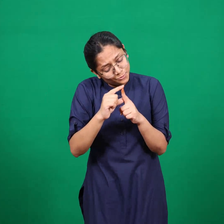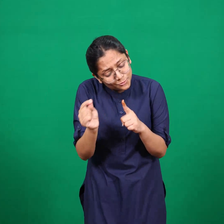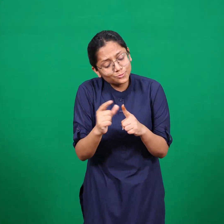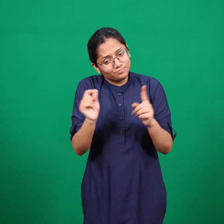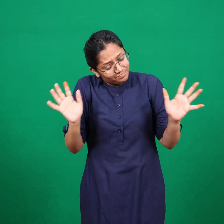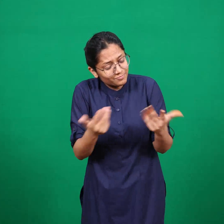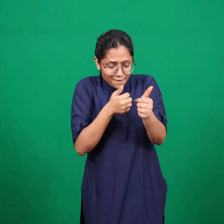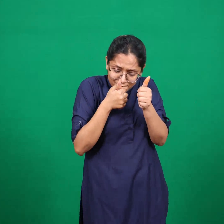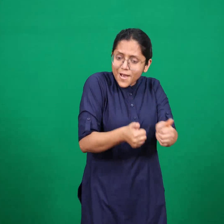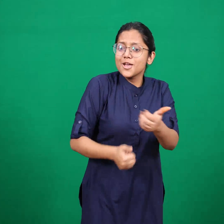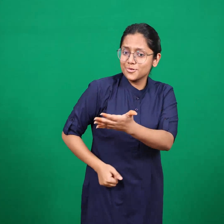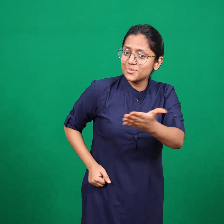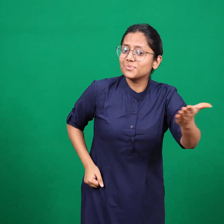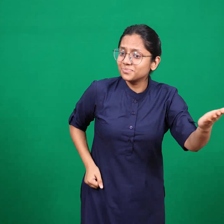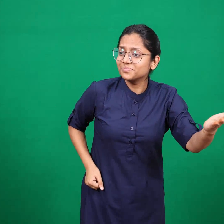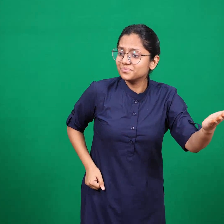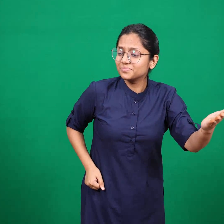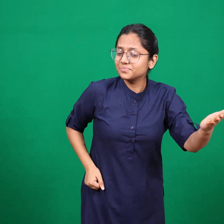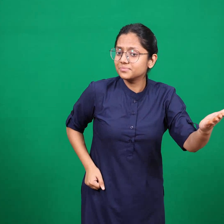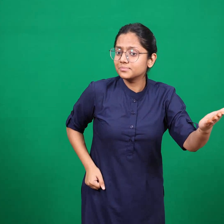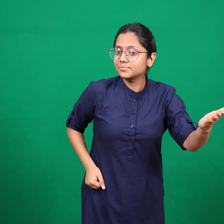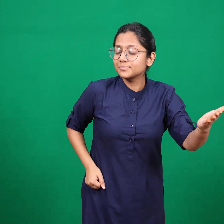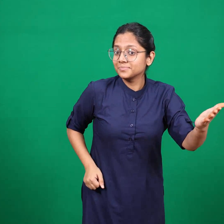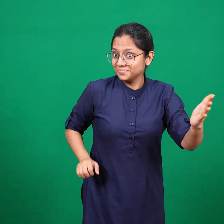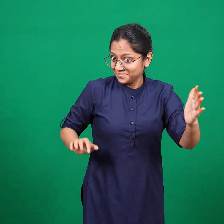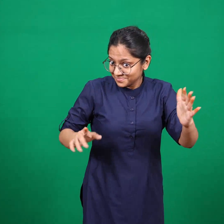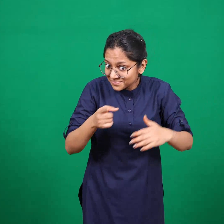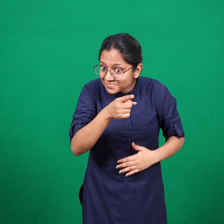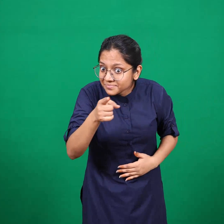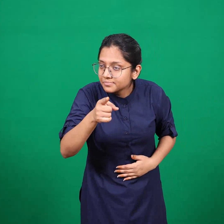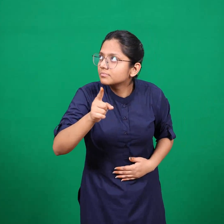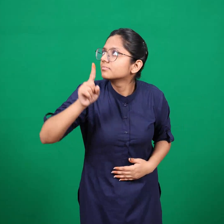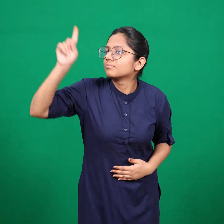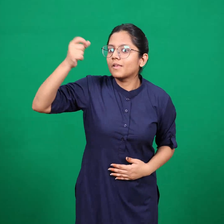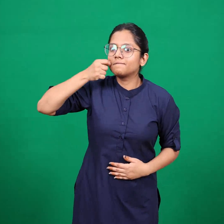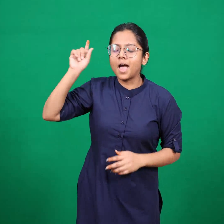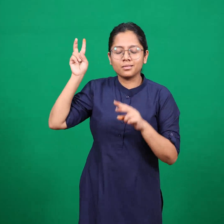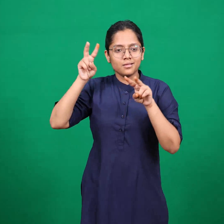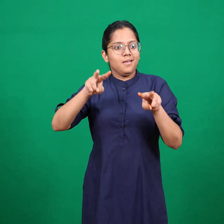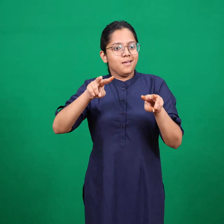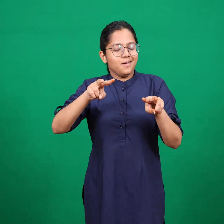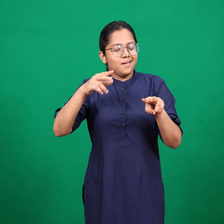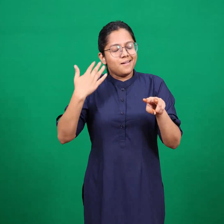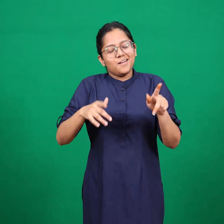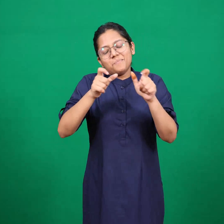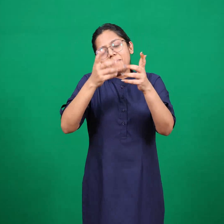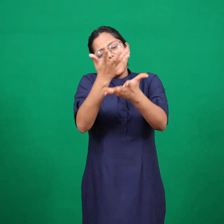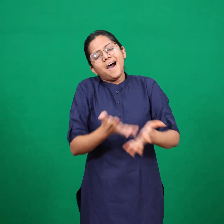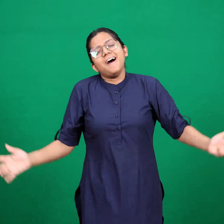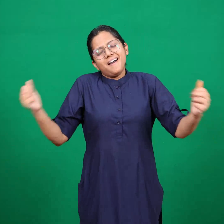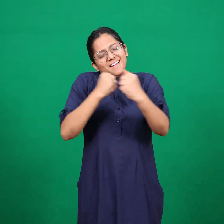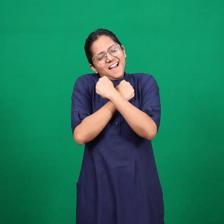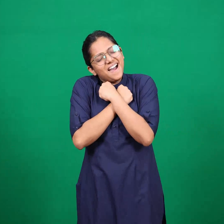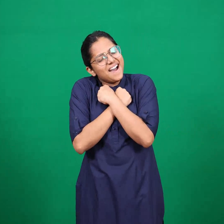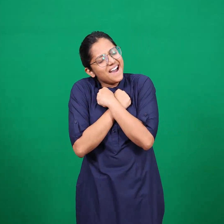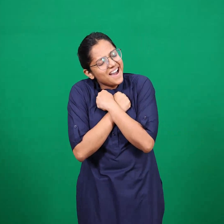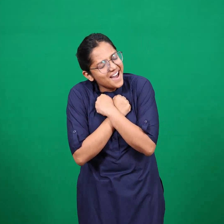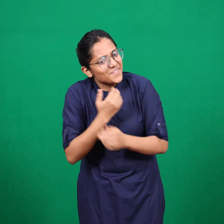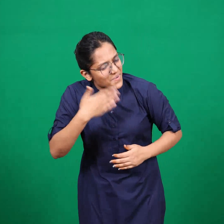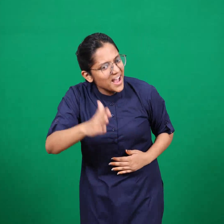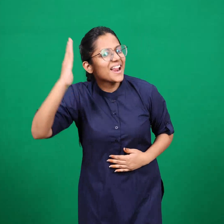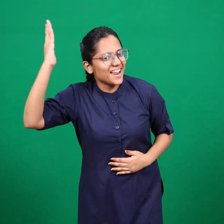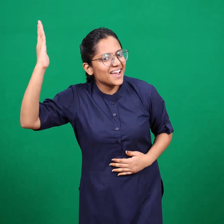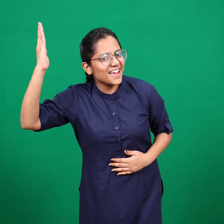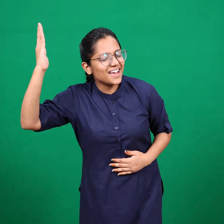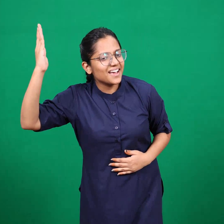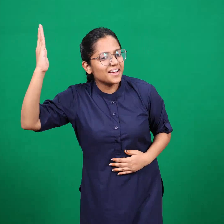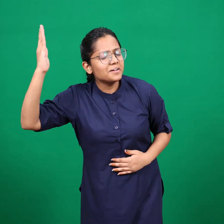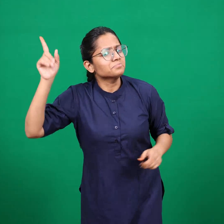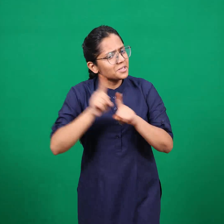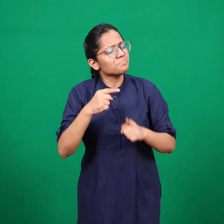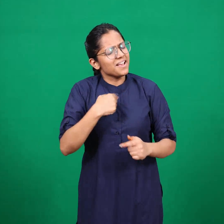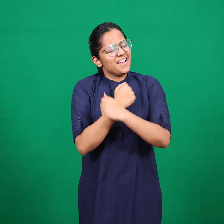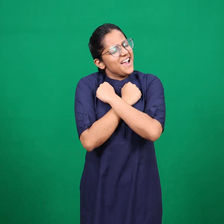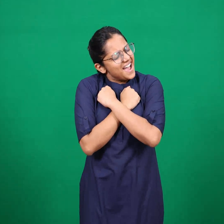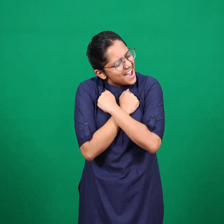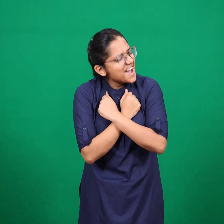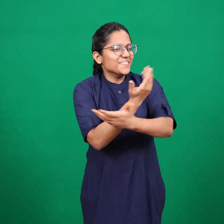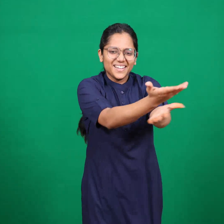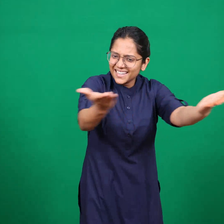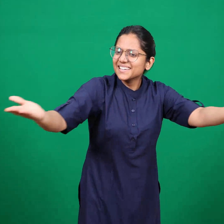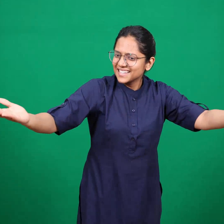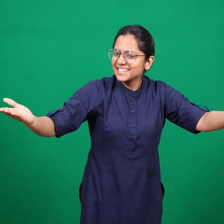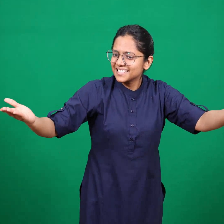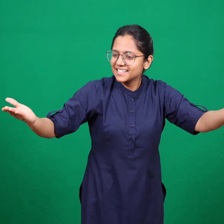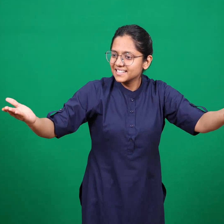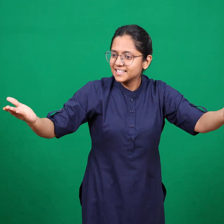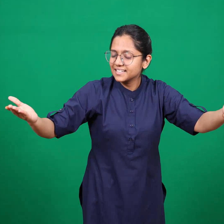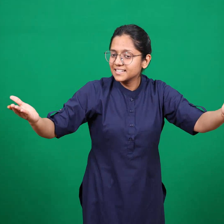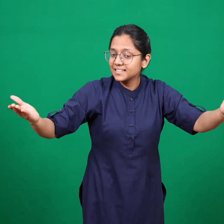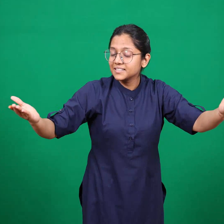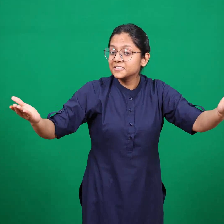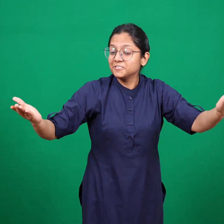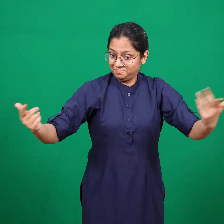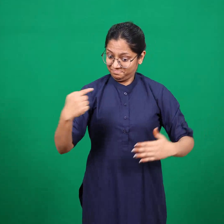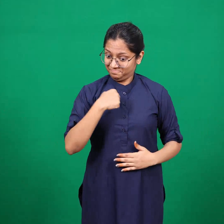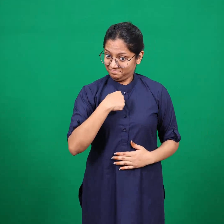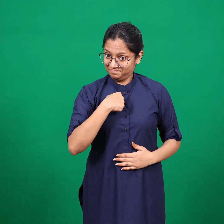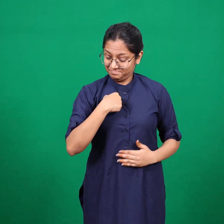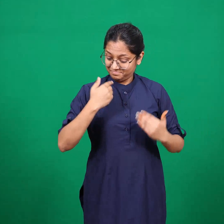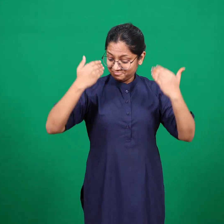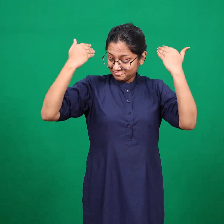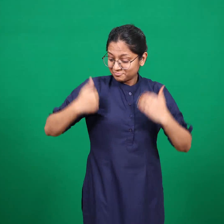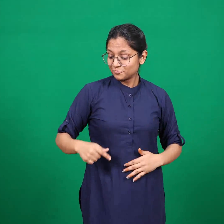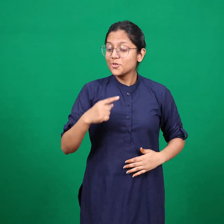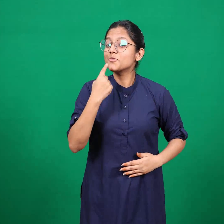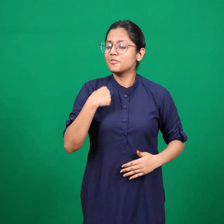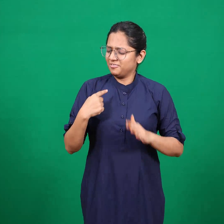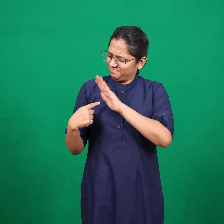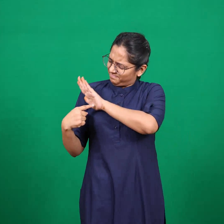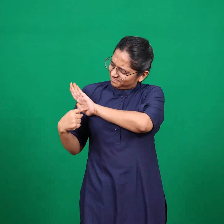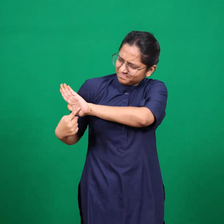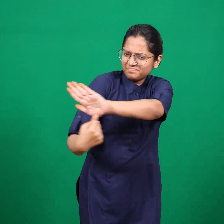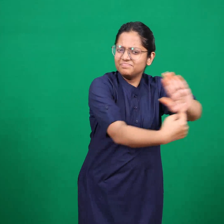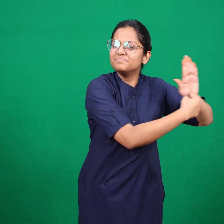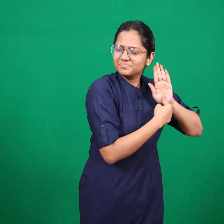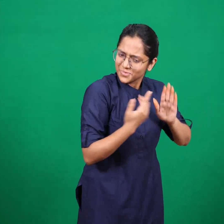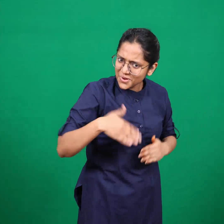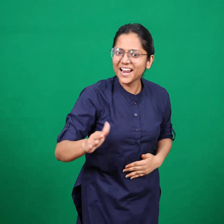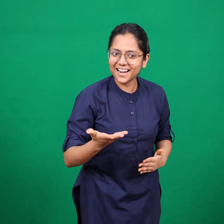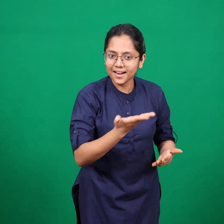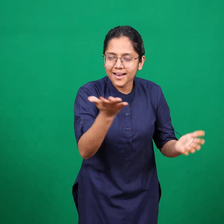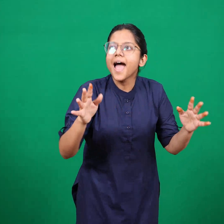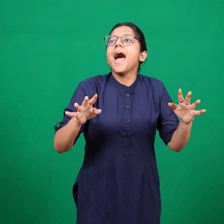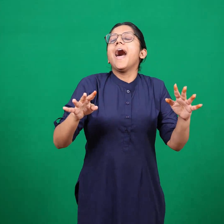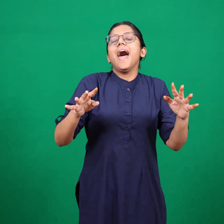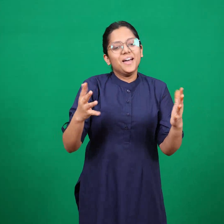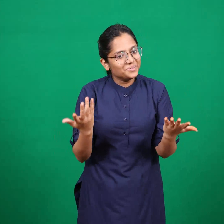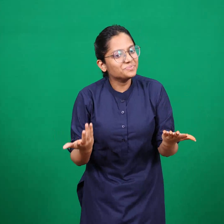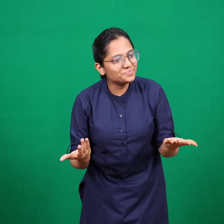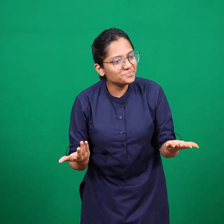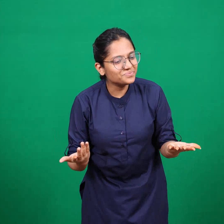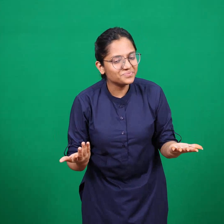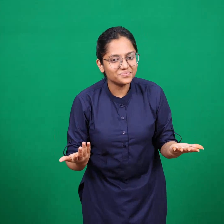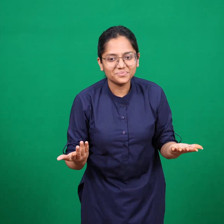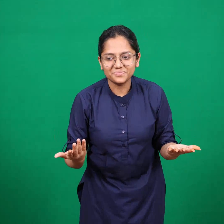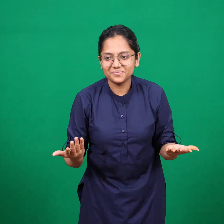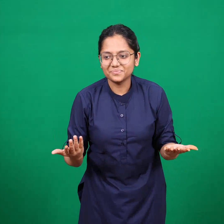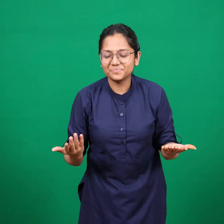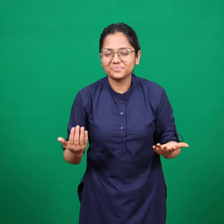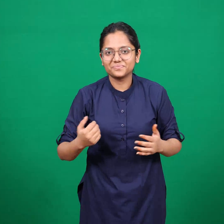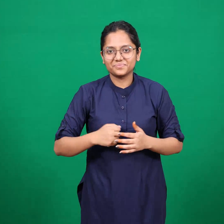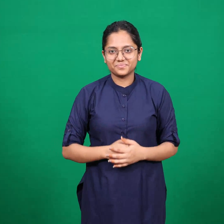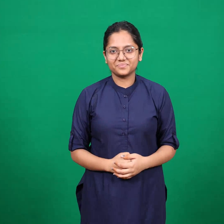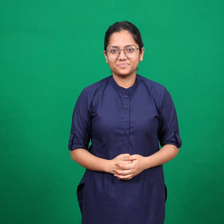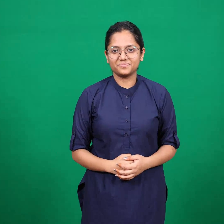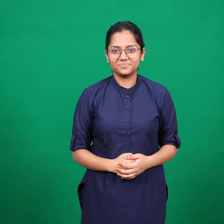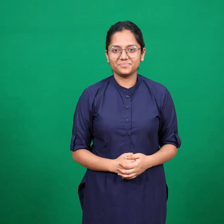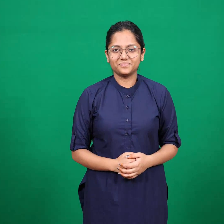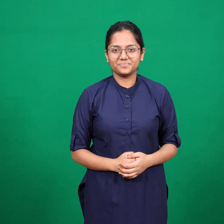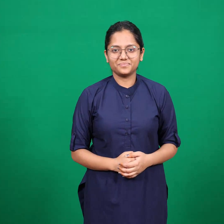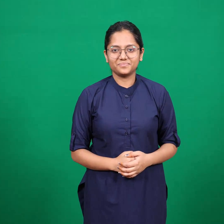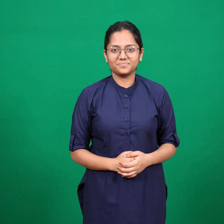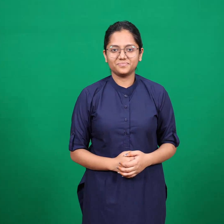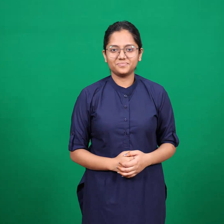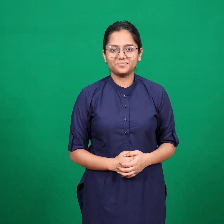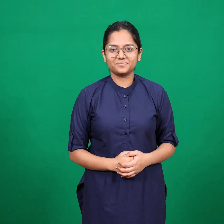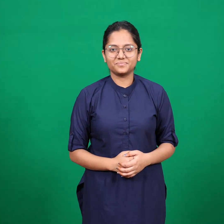The one who loves Me will be loved by My Father, and I will love him and reveal Myself to him."